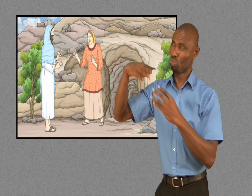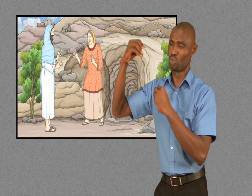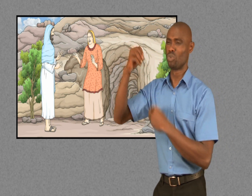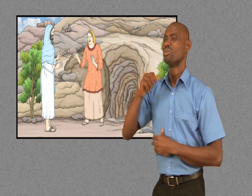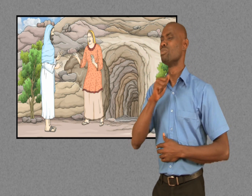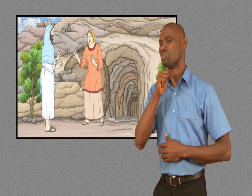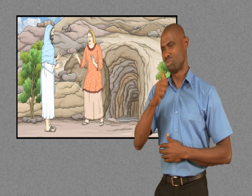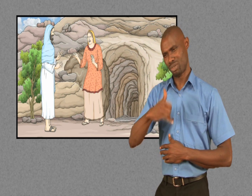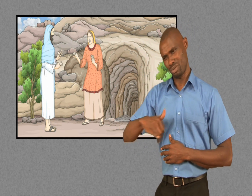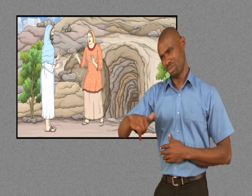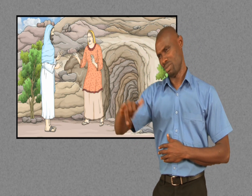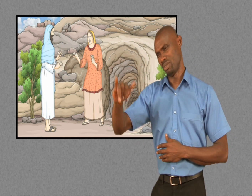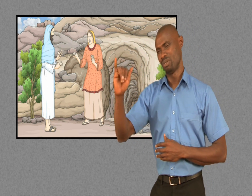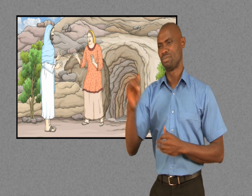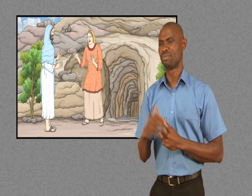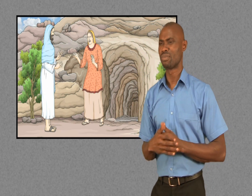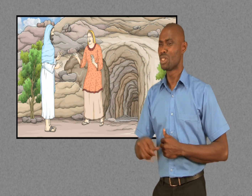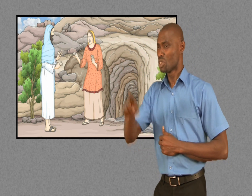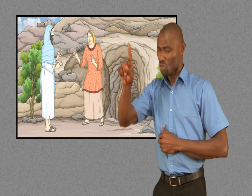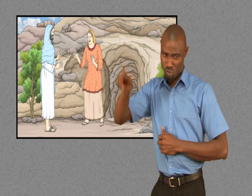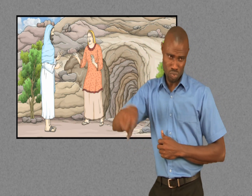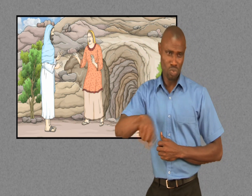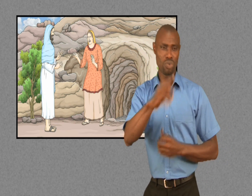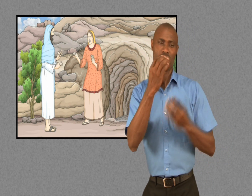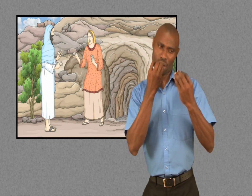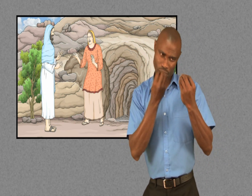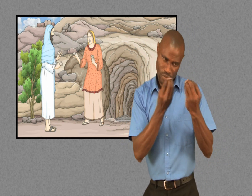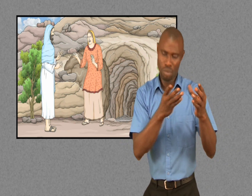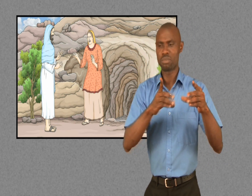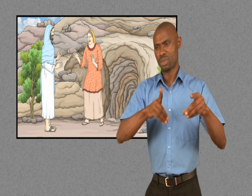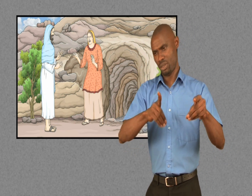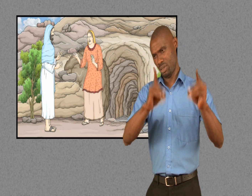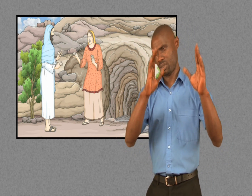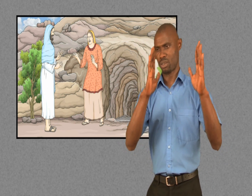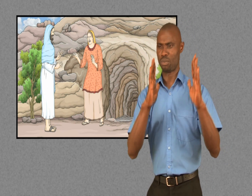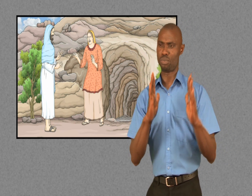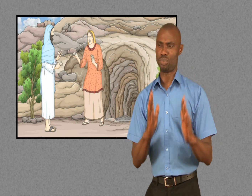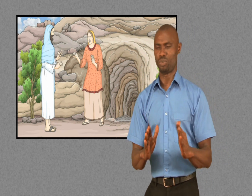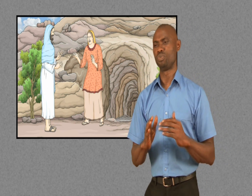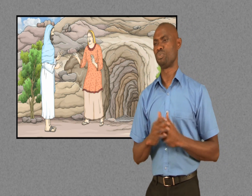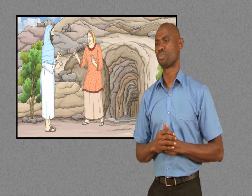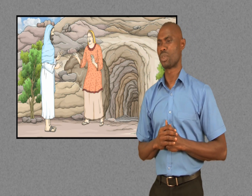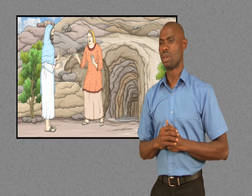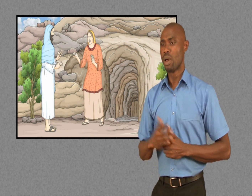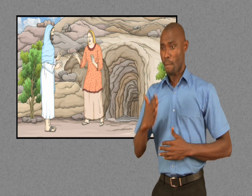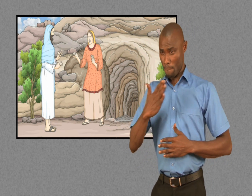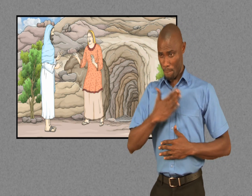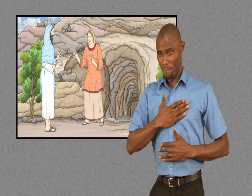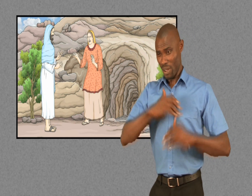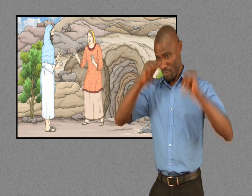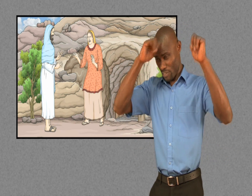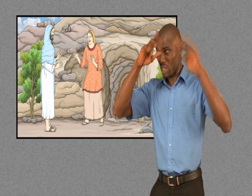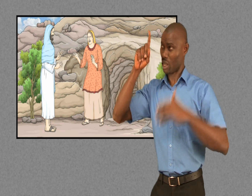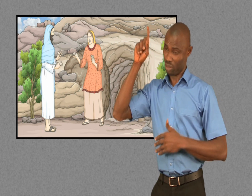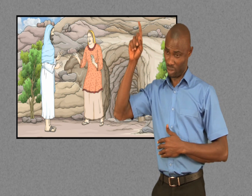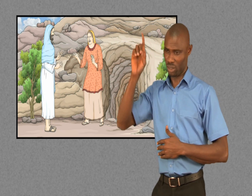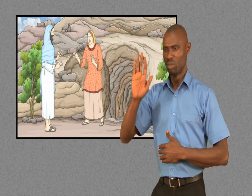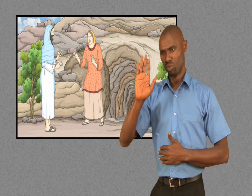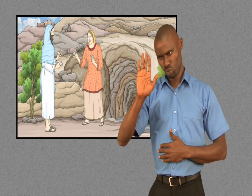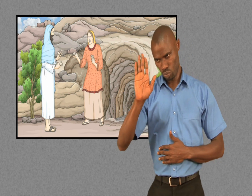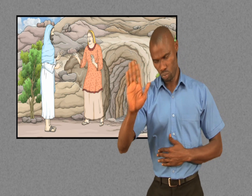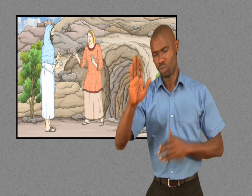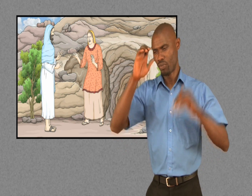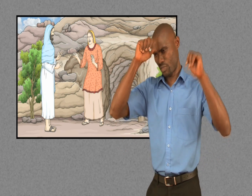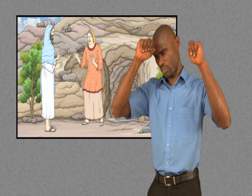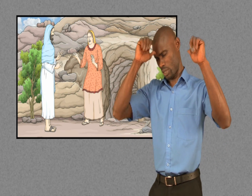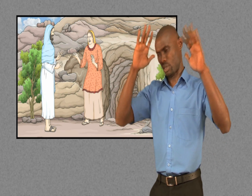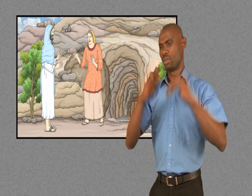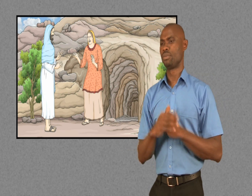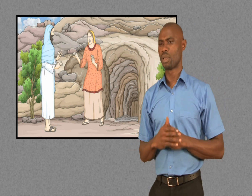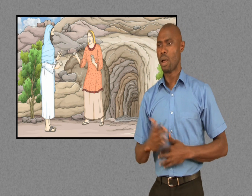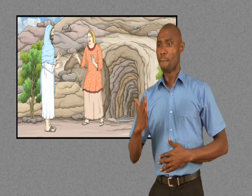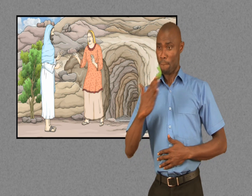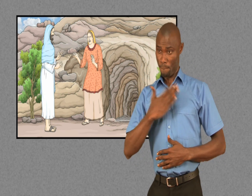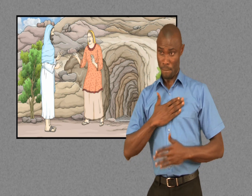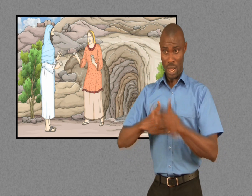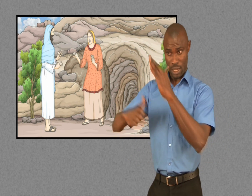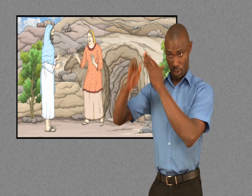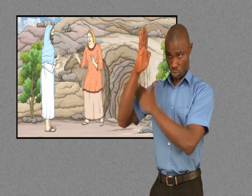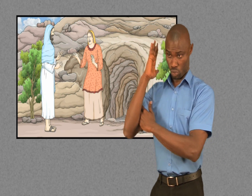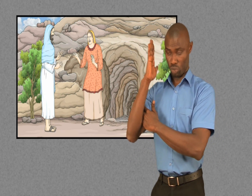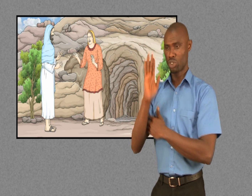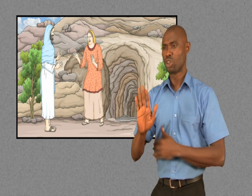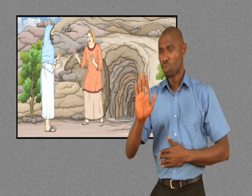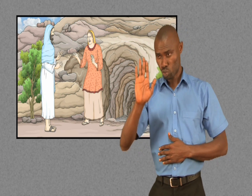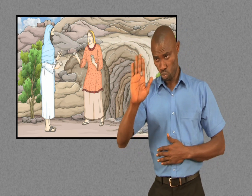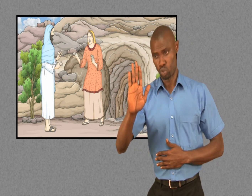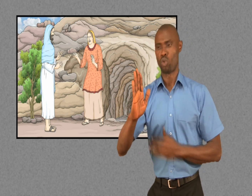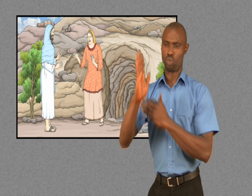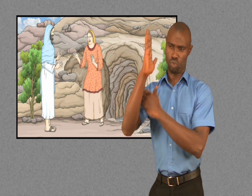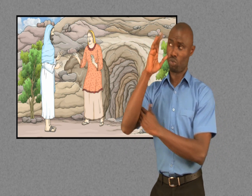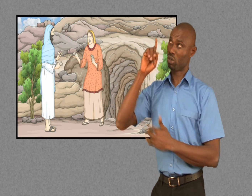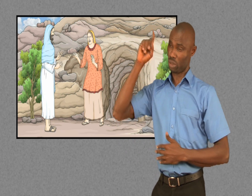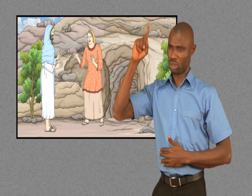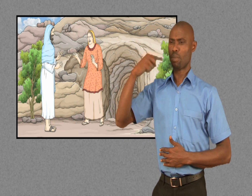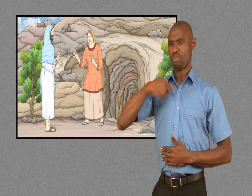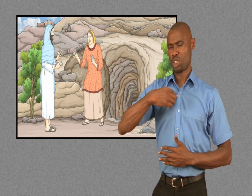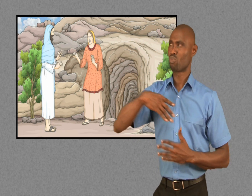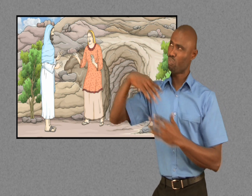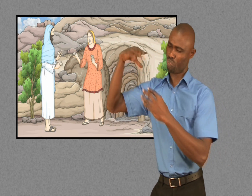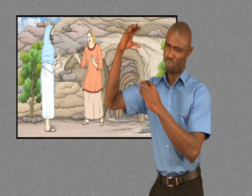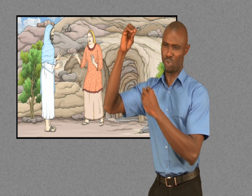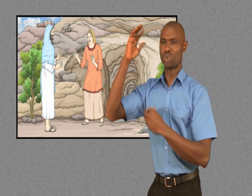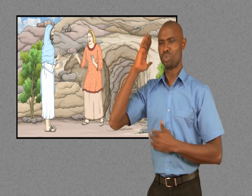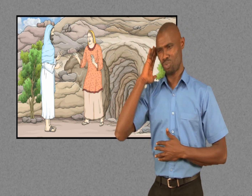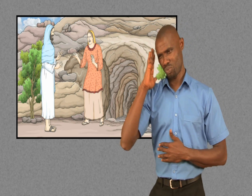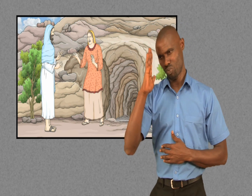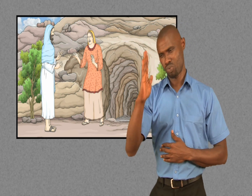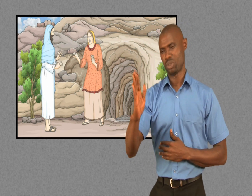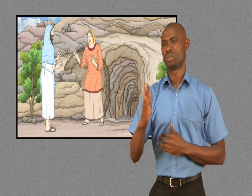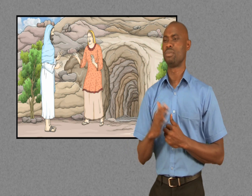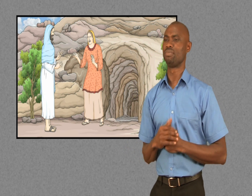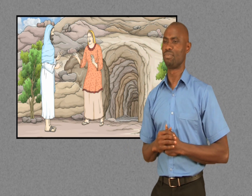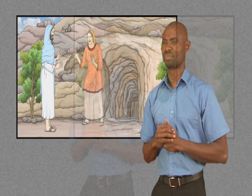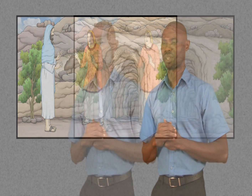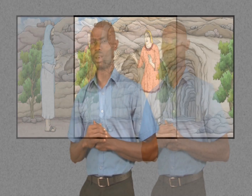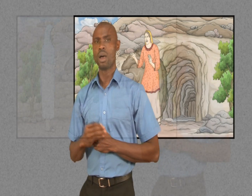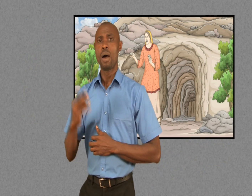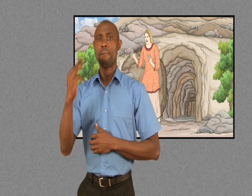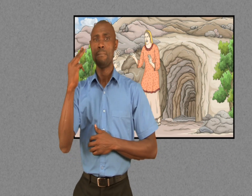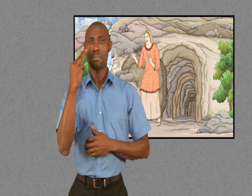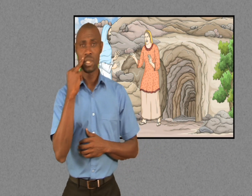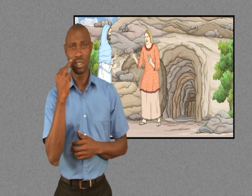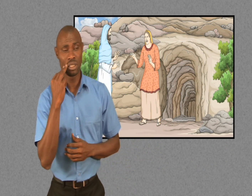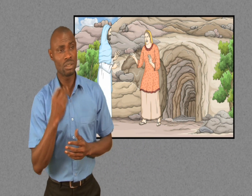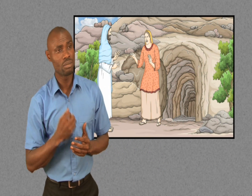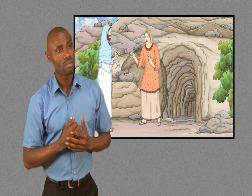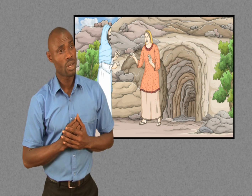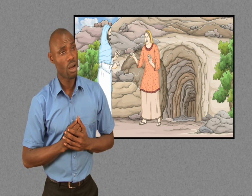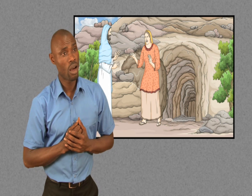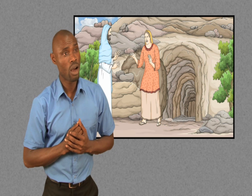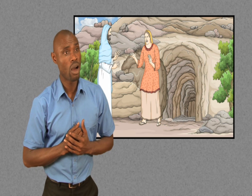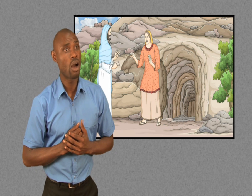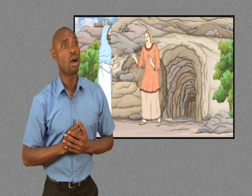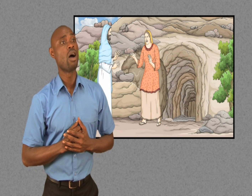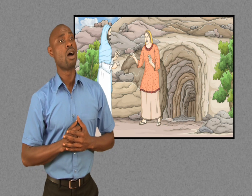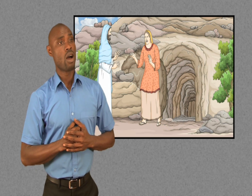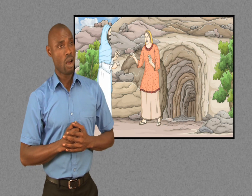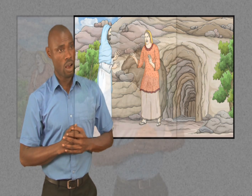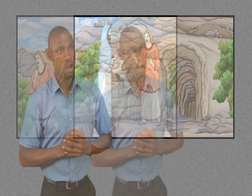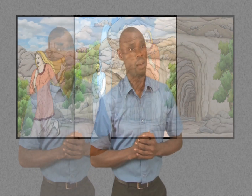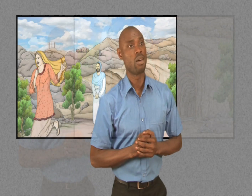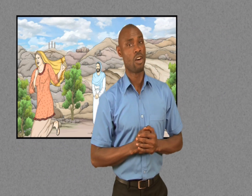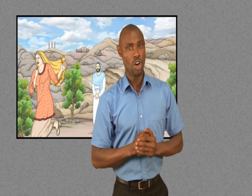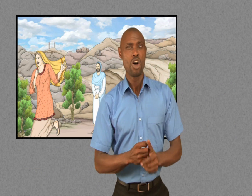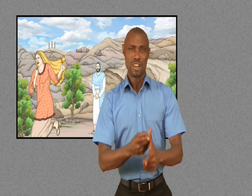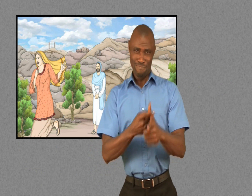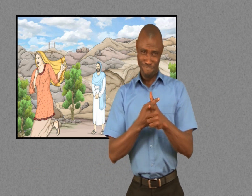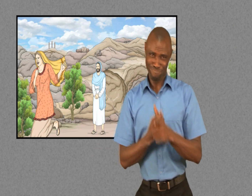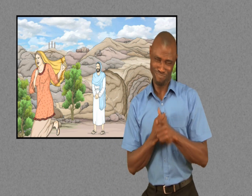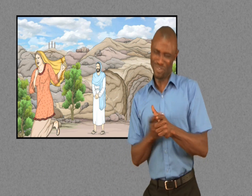“Do not cling to Me,” Jesus said, “for I have not yet ascended to the Father.